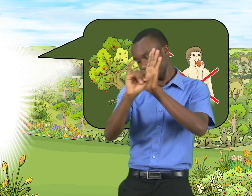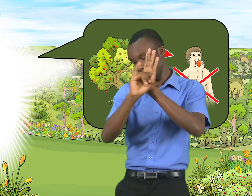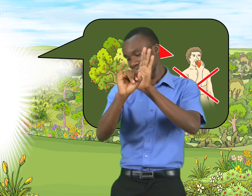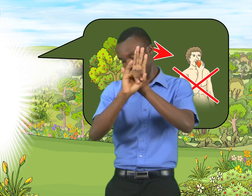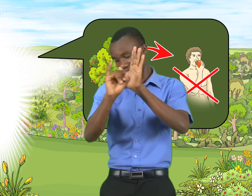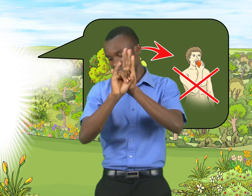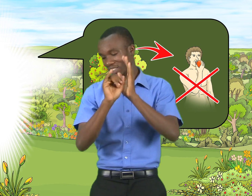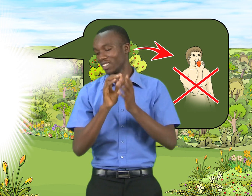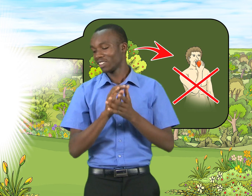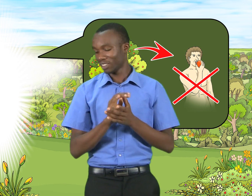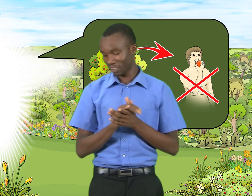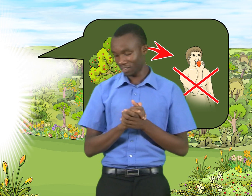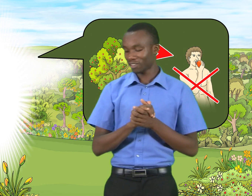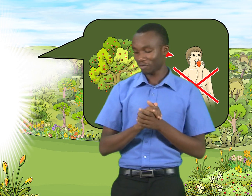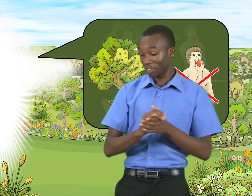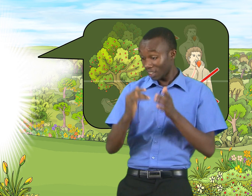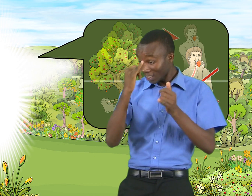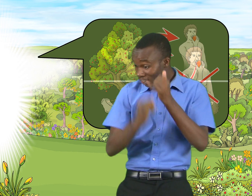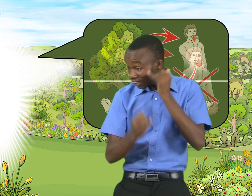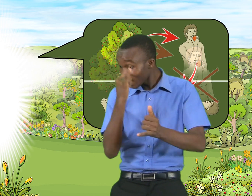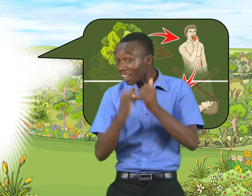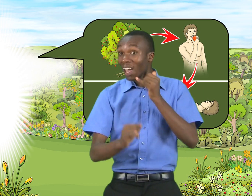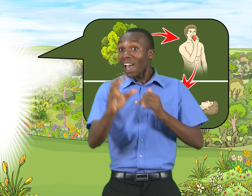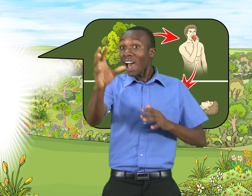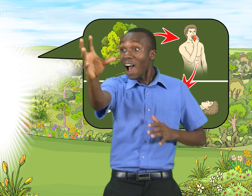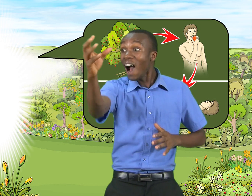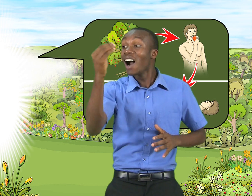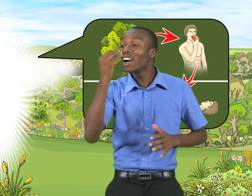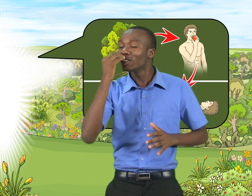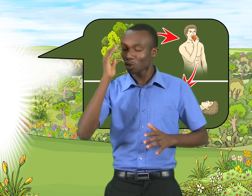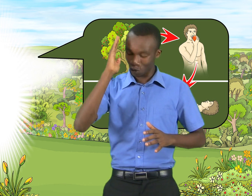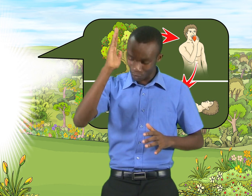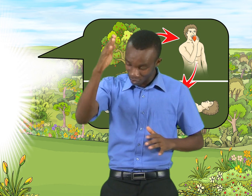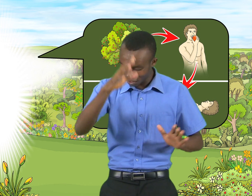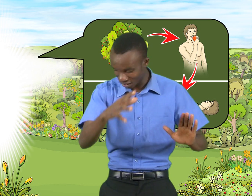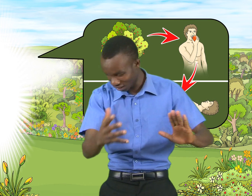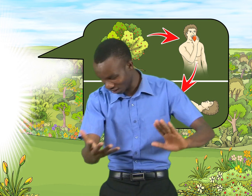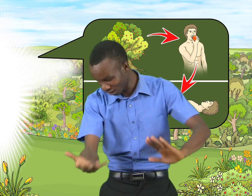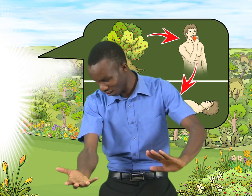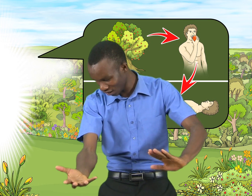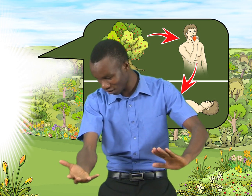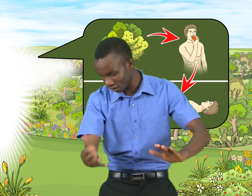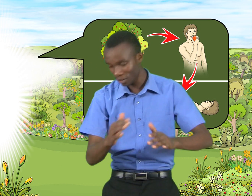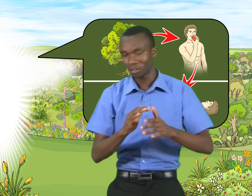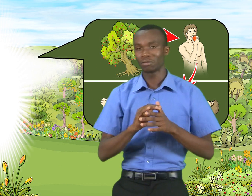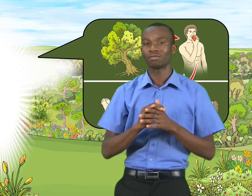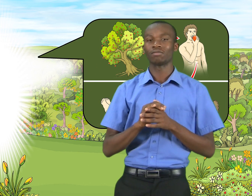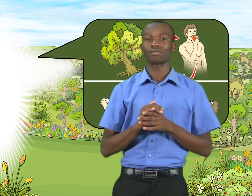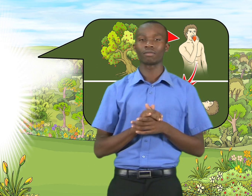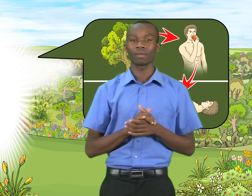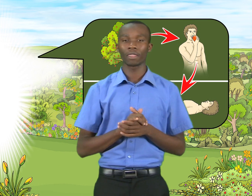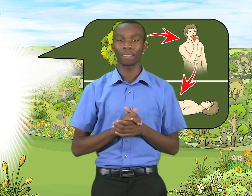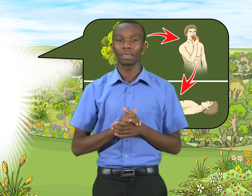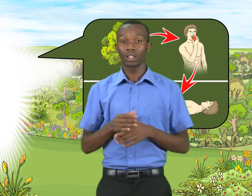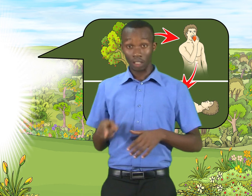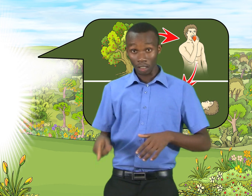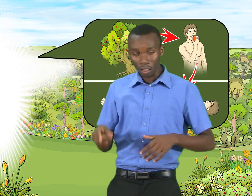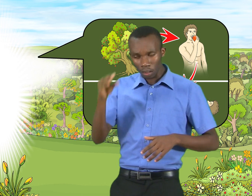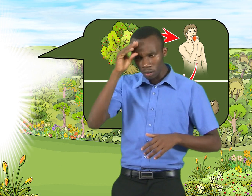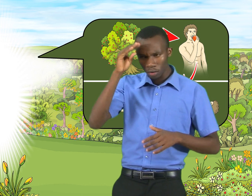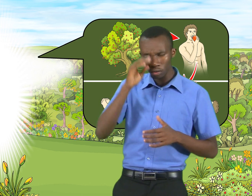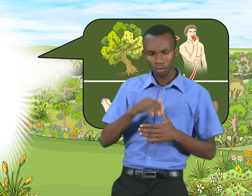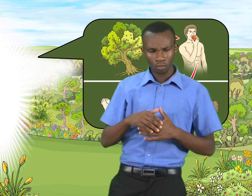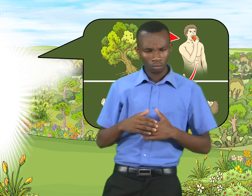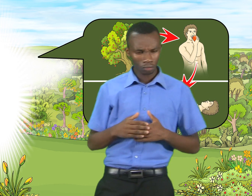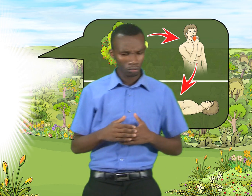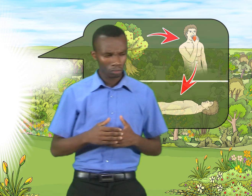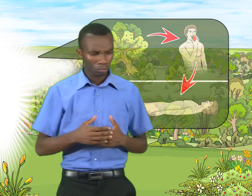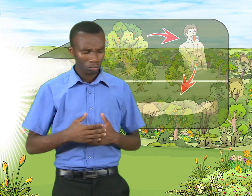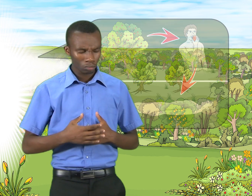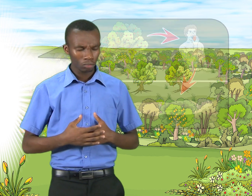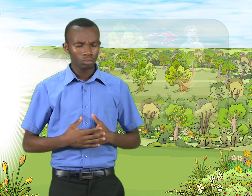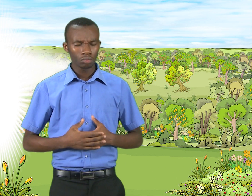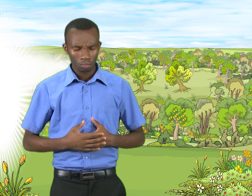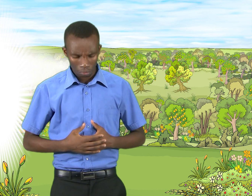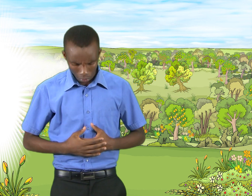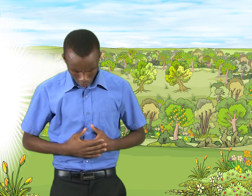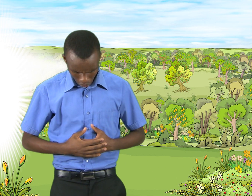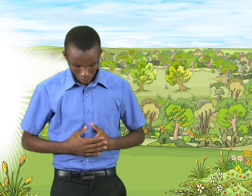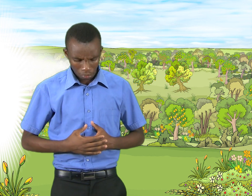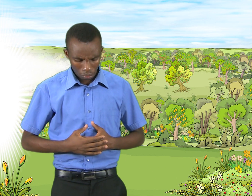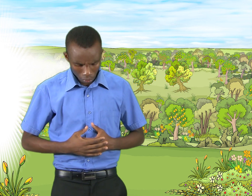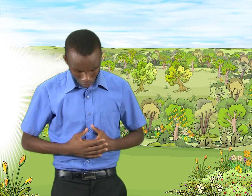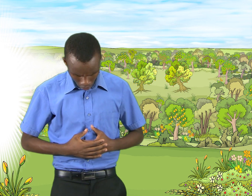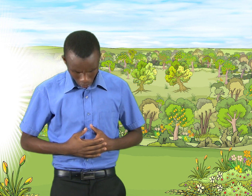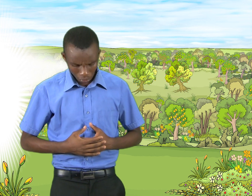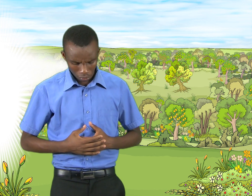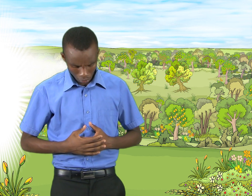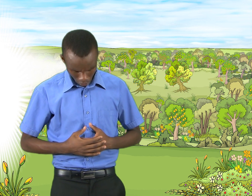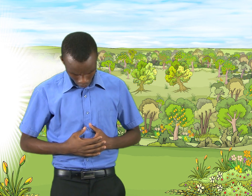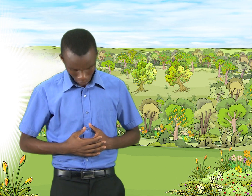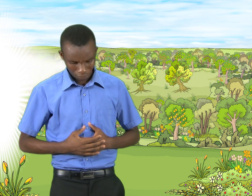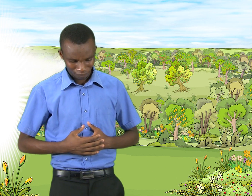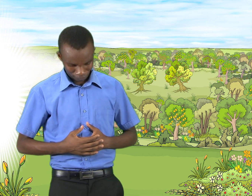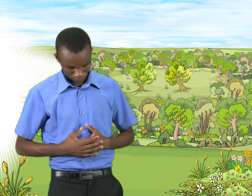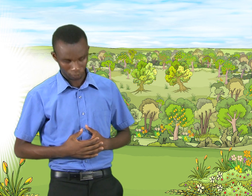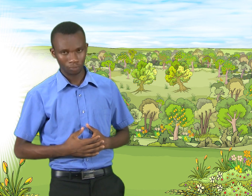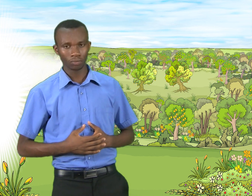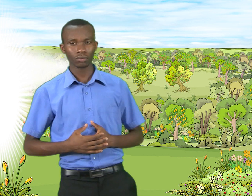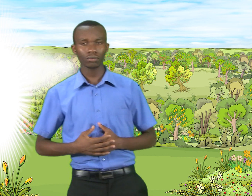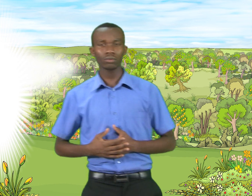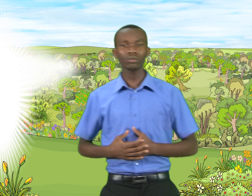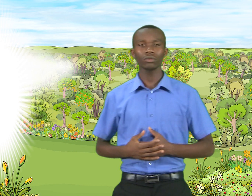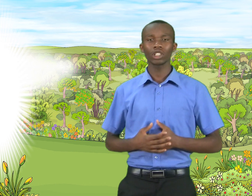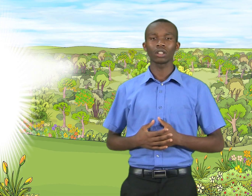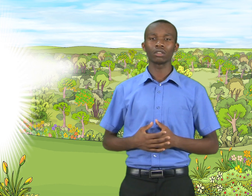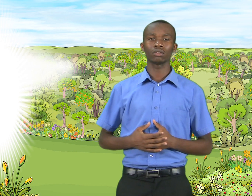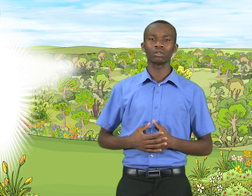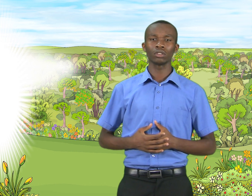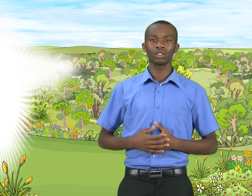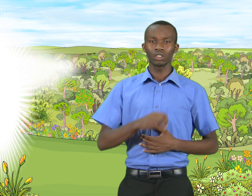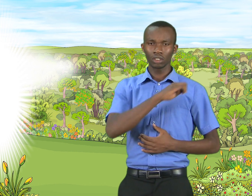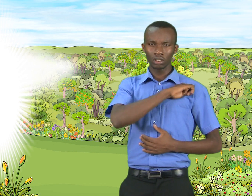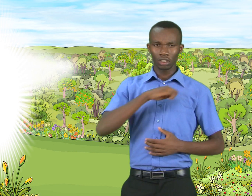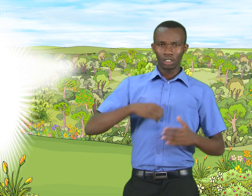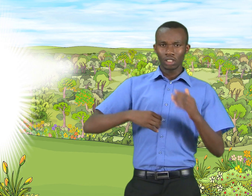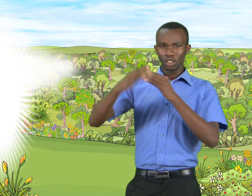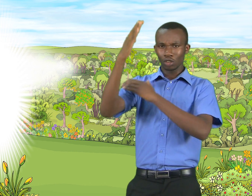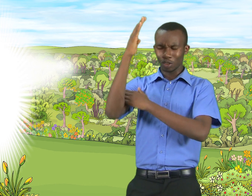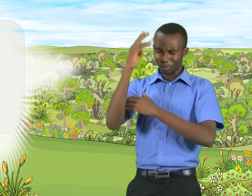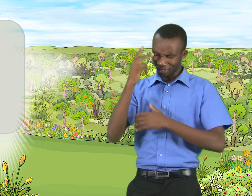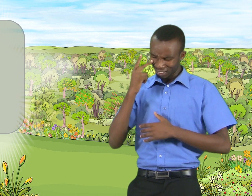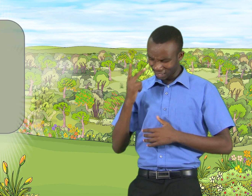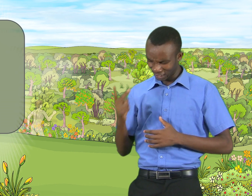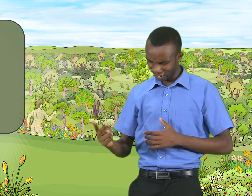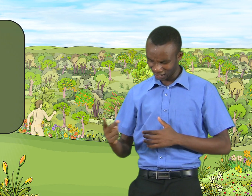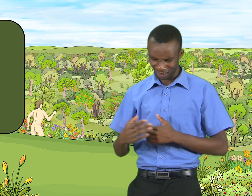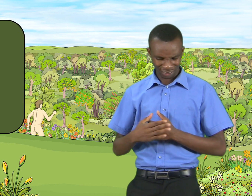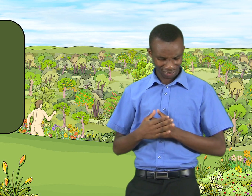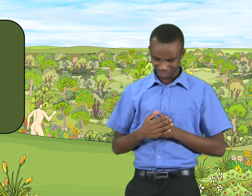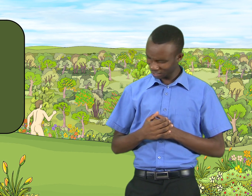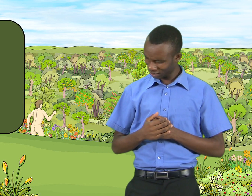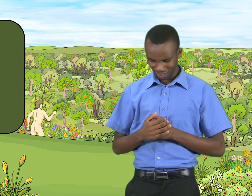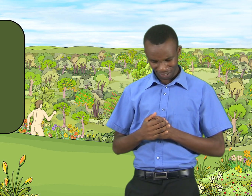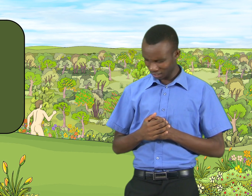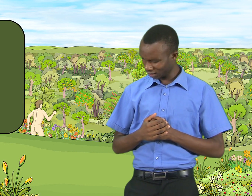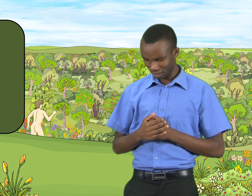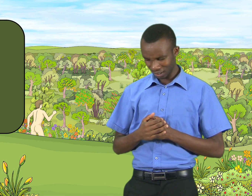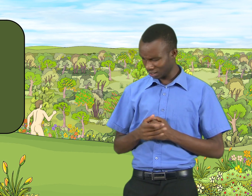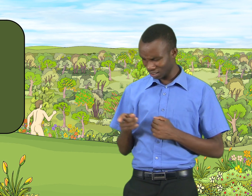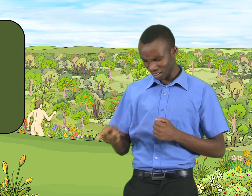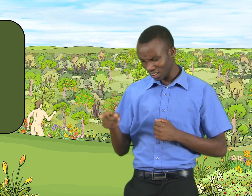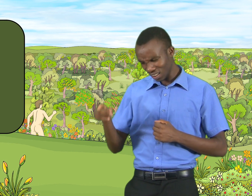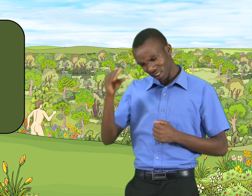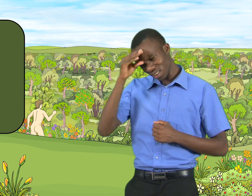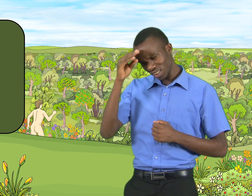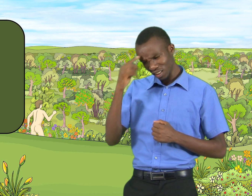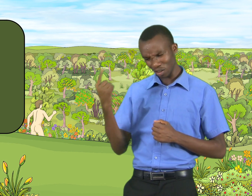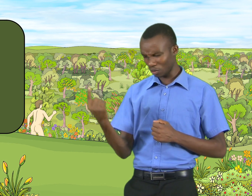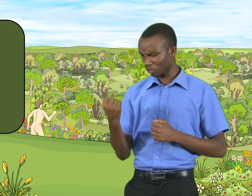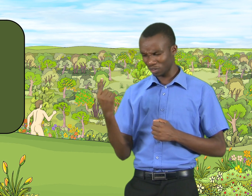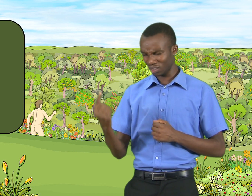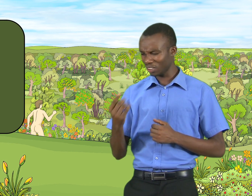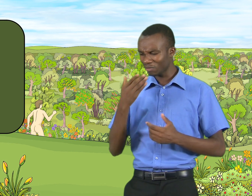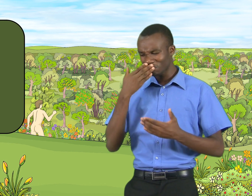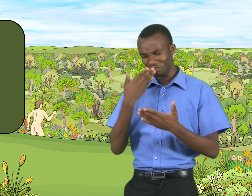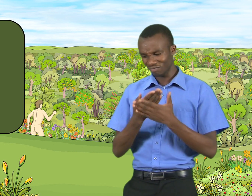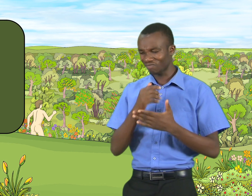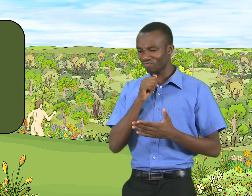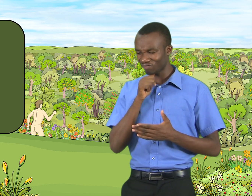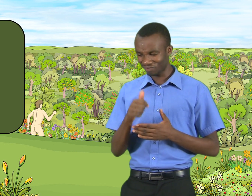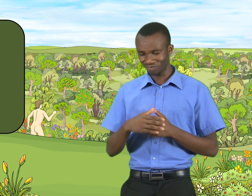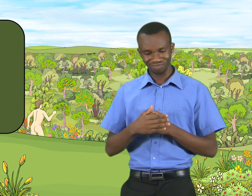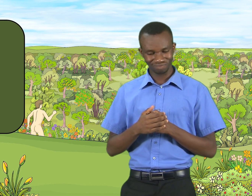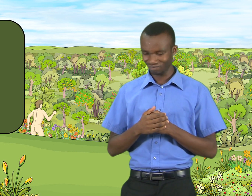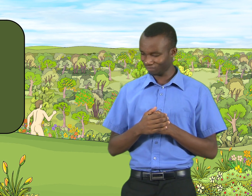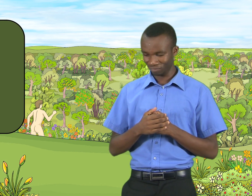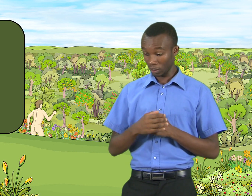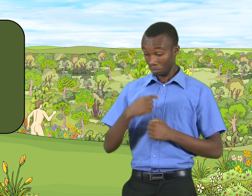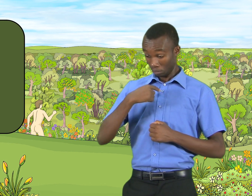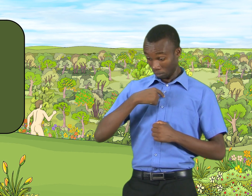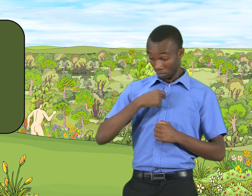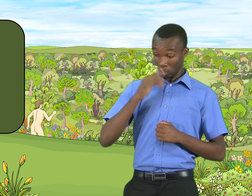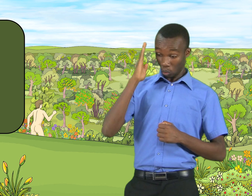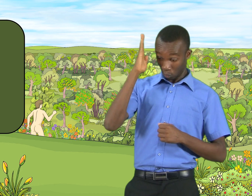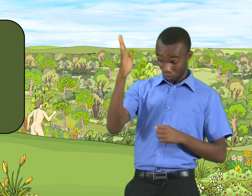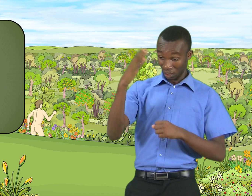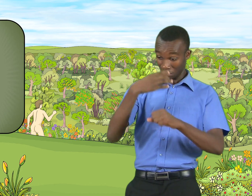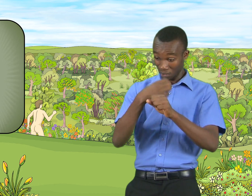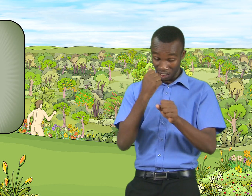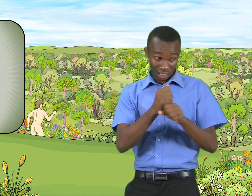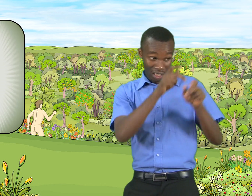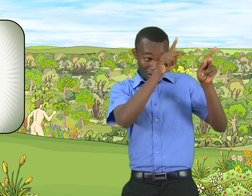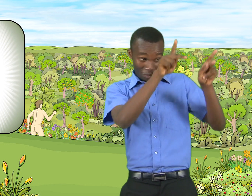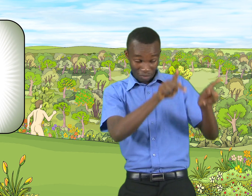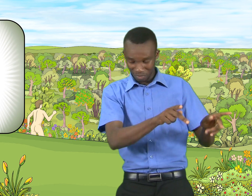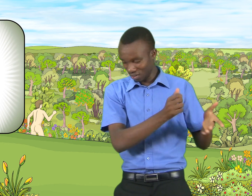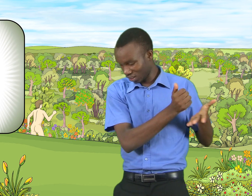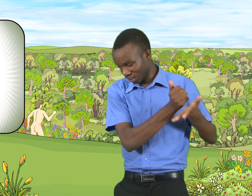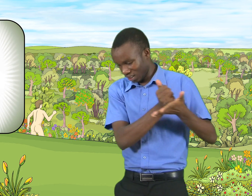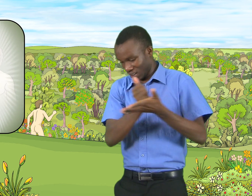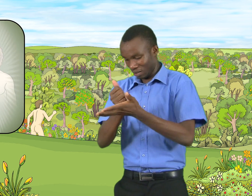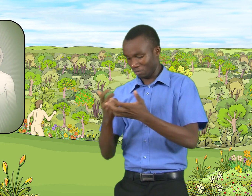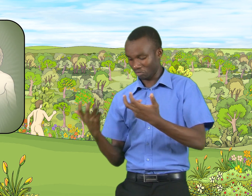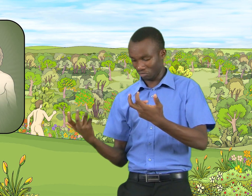for in the day that you eat of it, you will surely die.” The LORD God also said, “It is not good for the man to be alone.